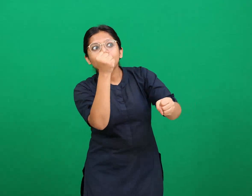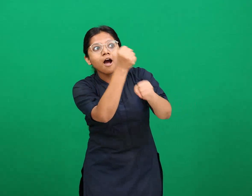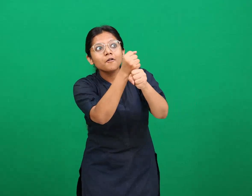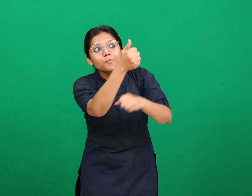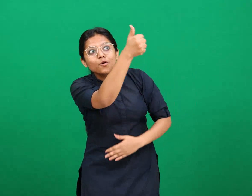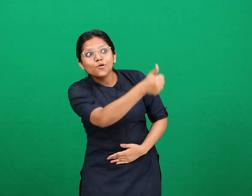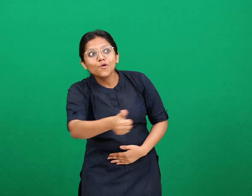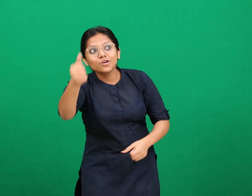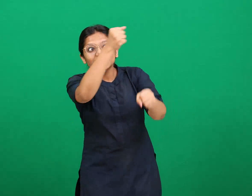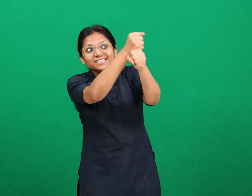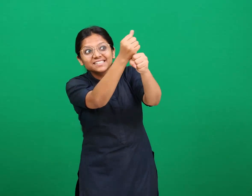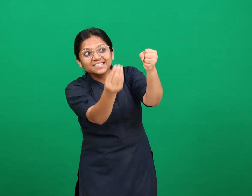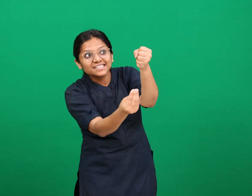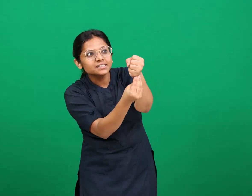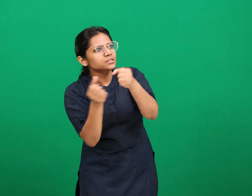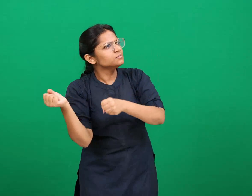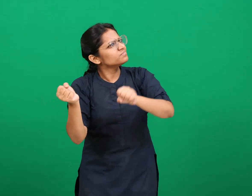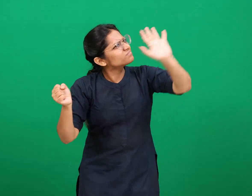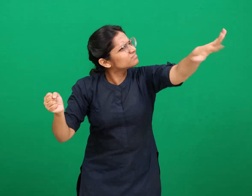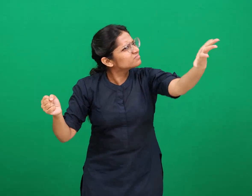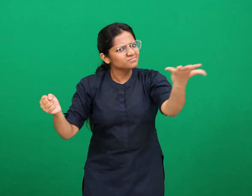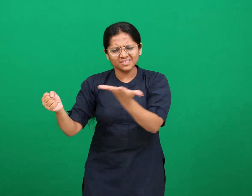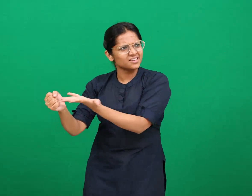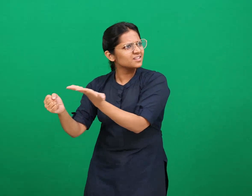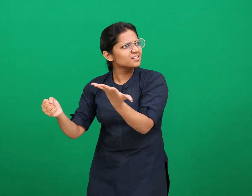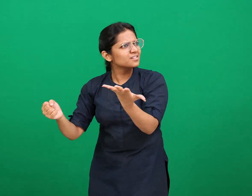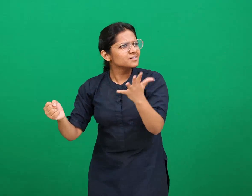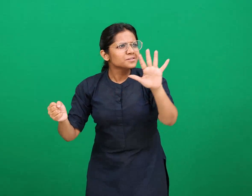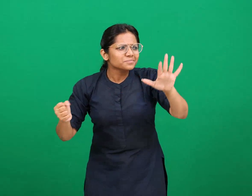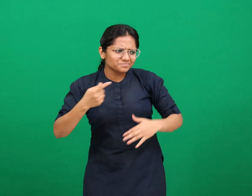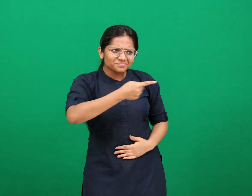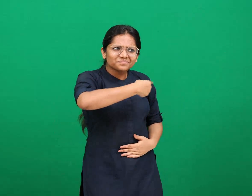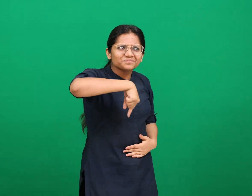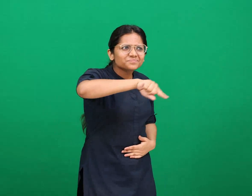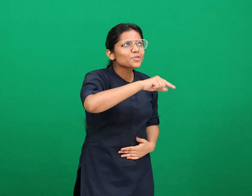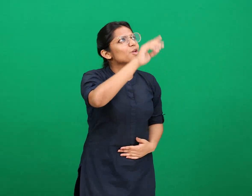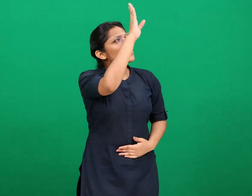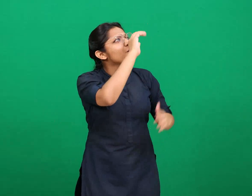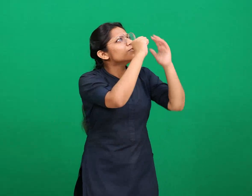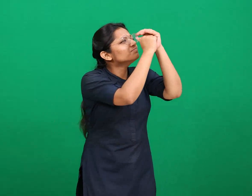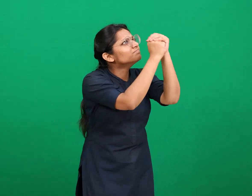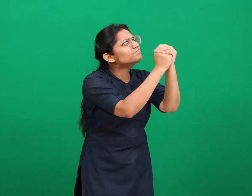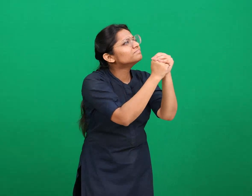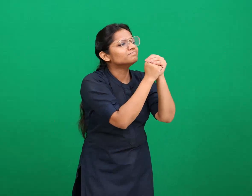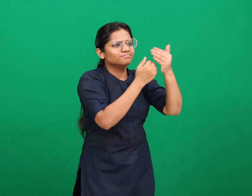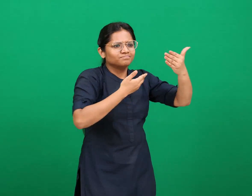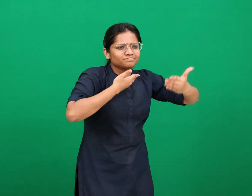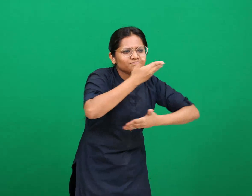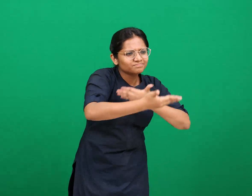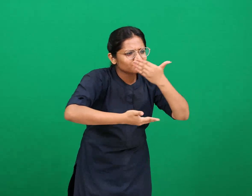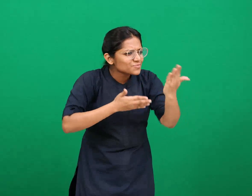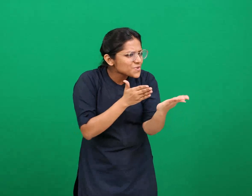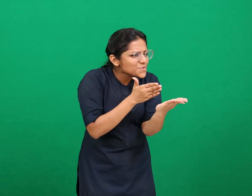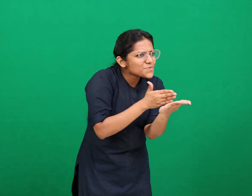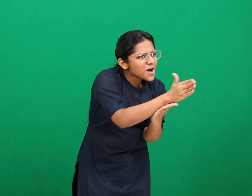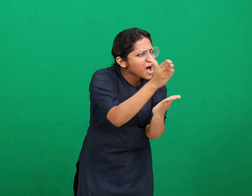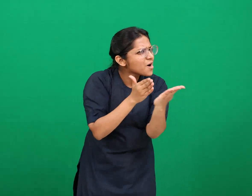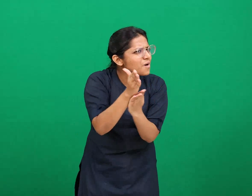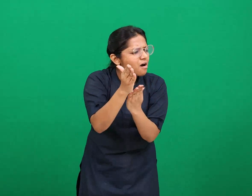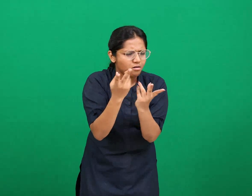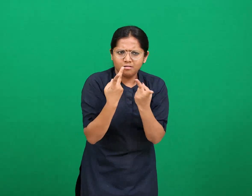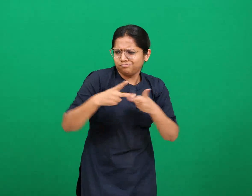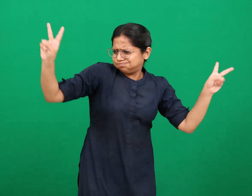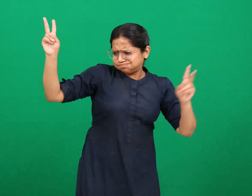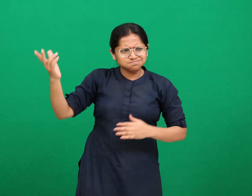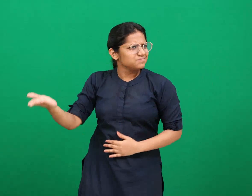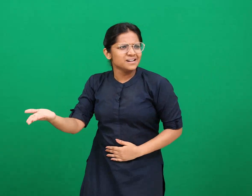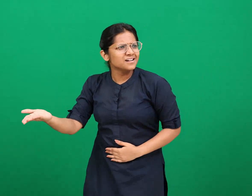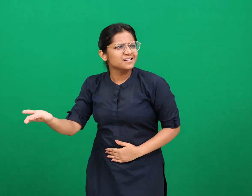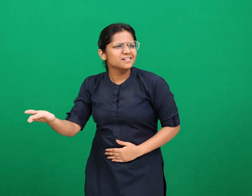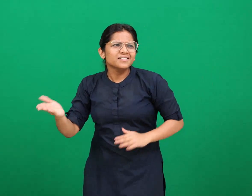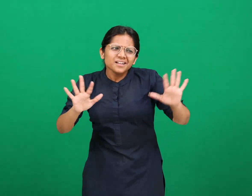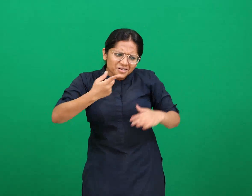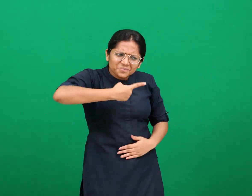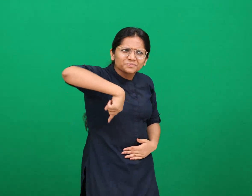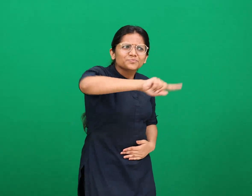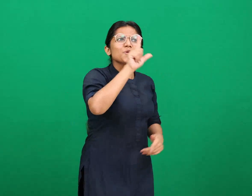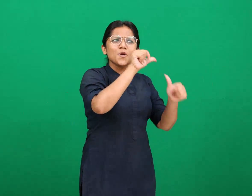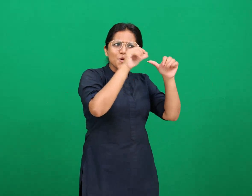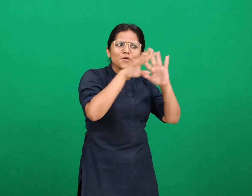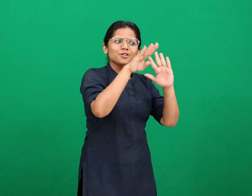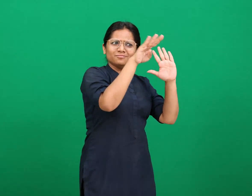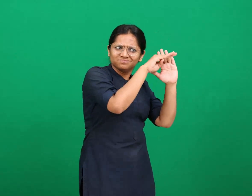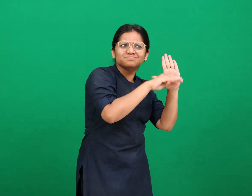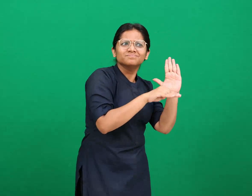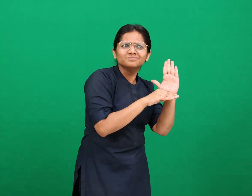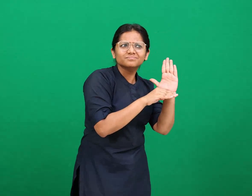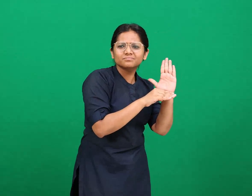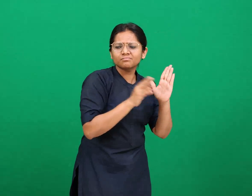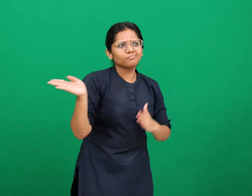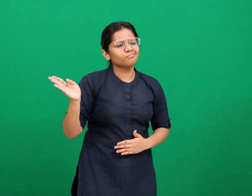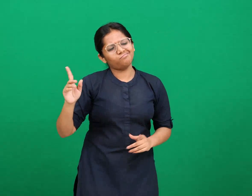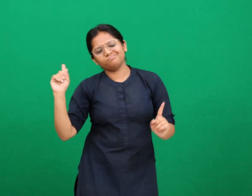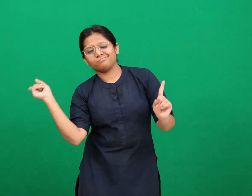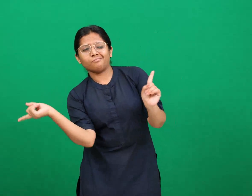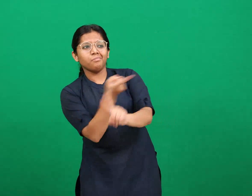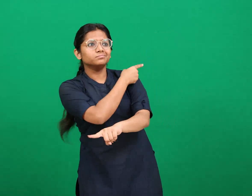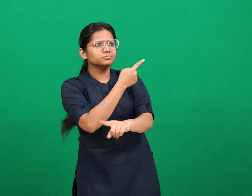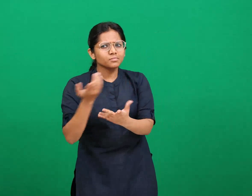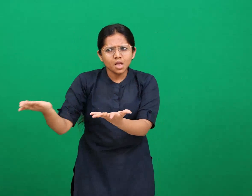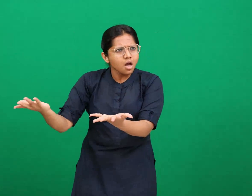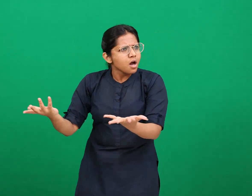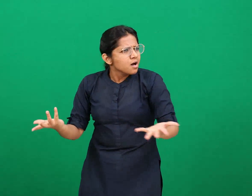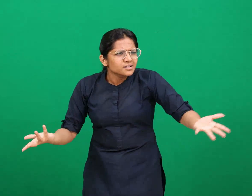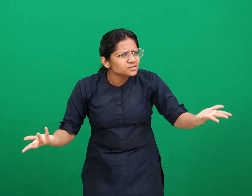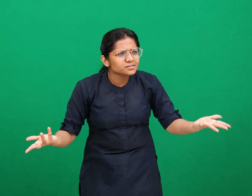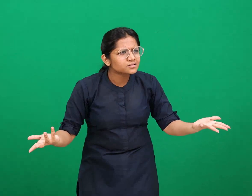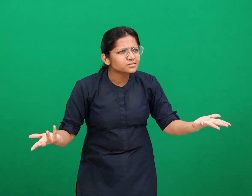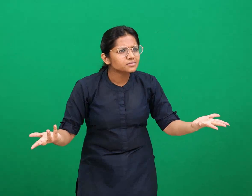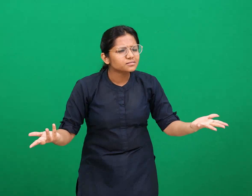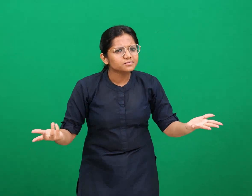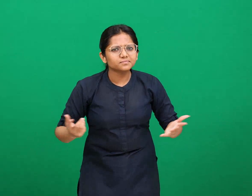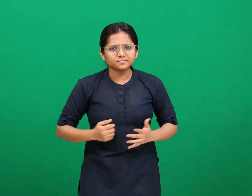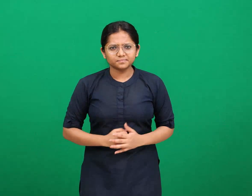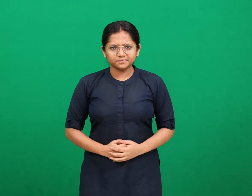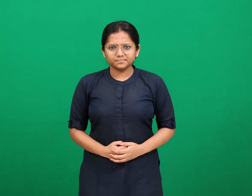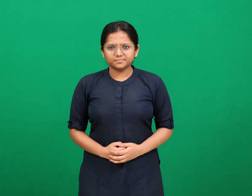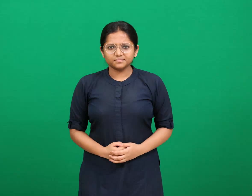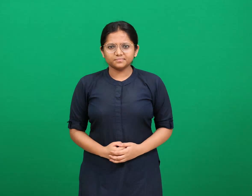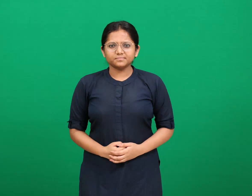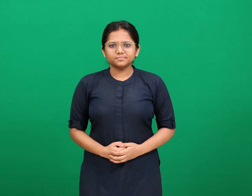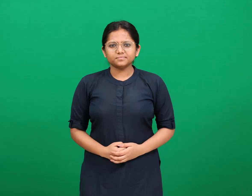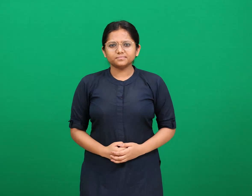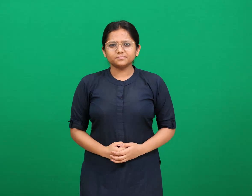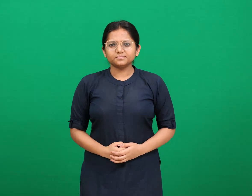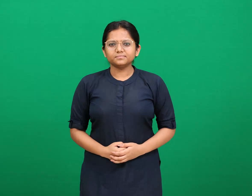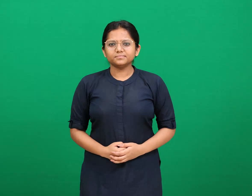"This man is persuading the people to worship God in ways contrary to the law," they said.